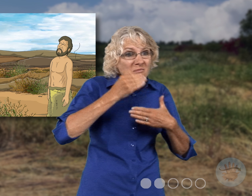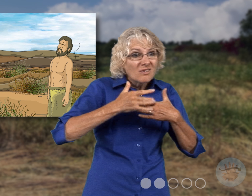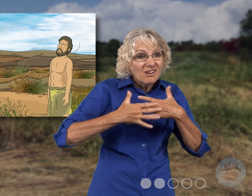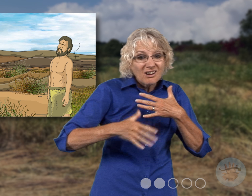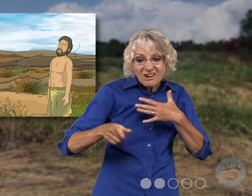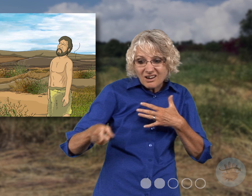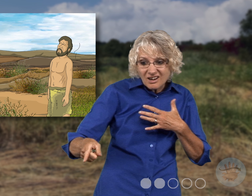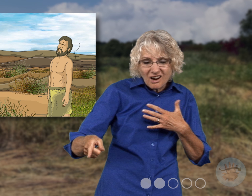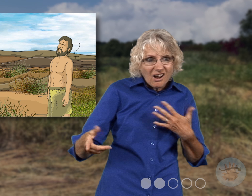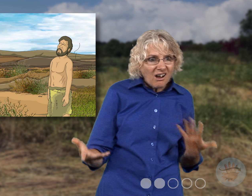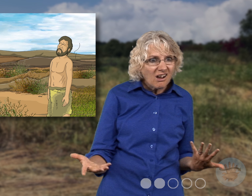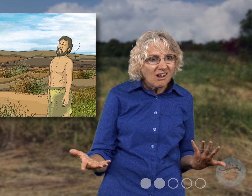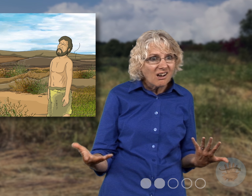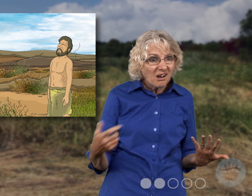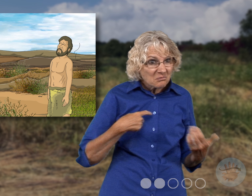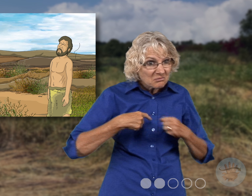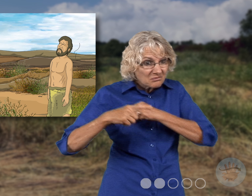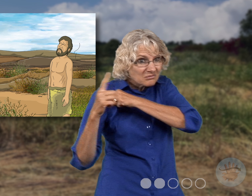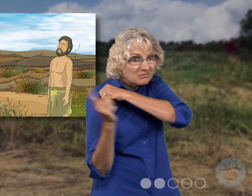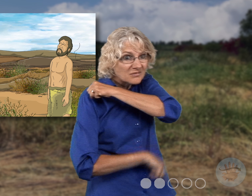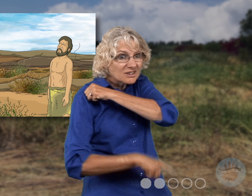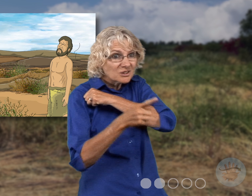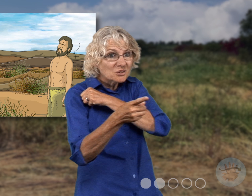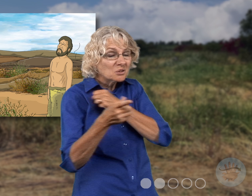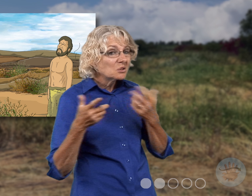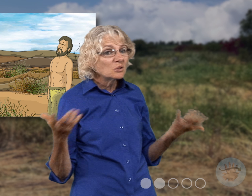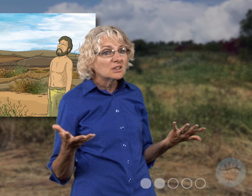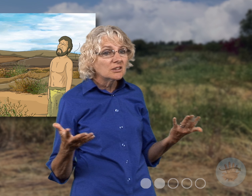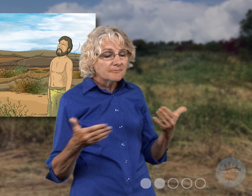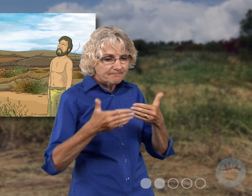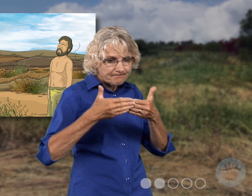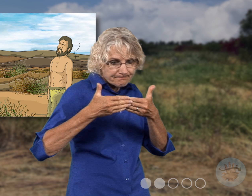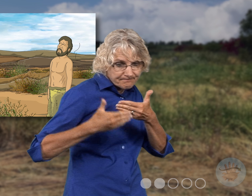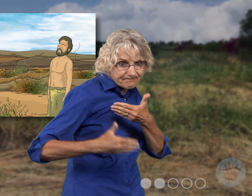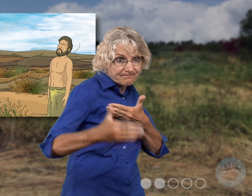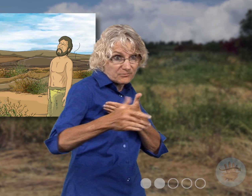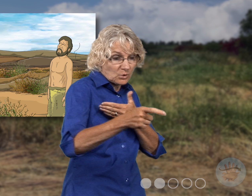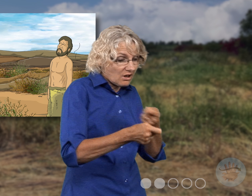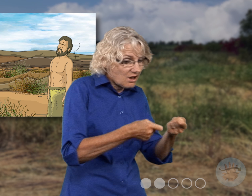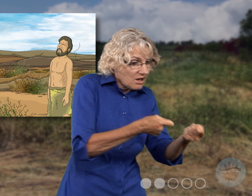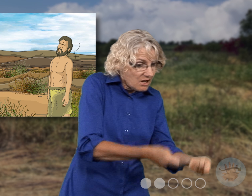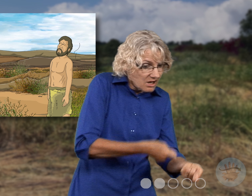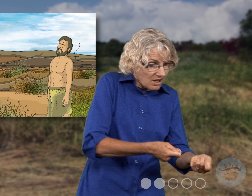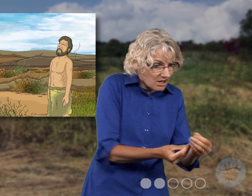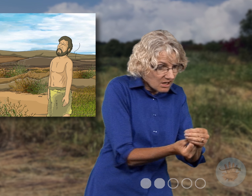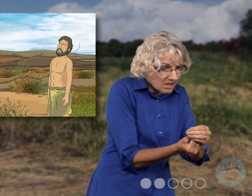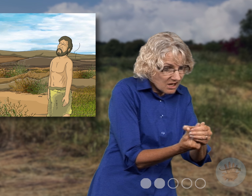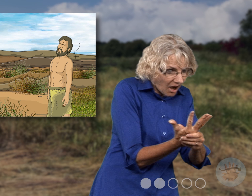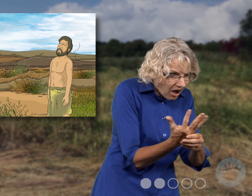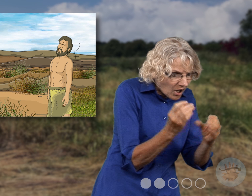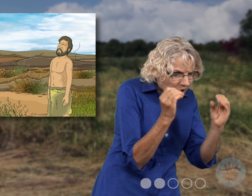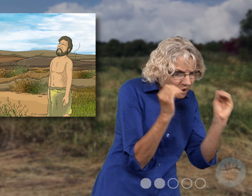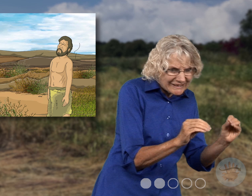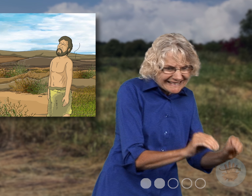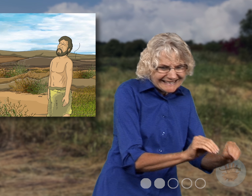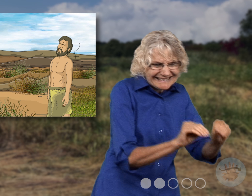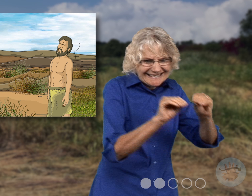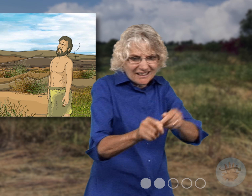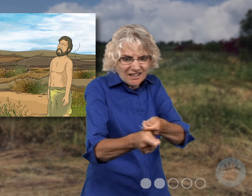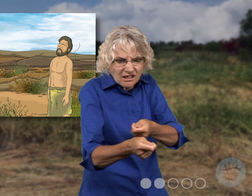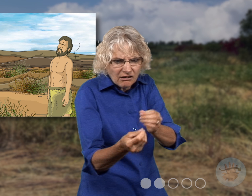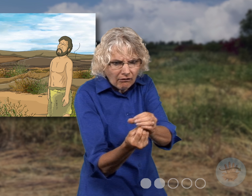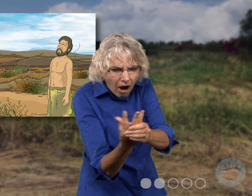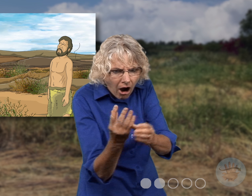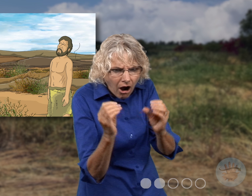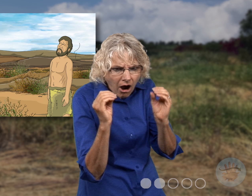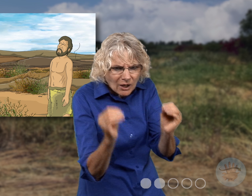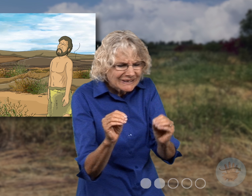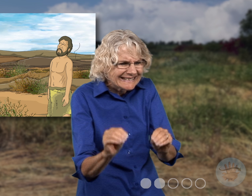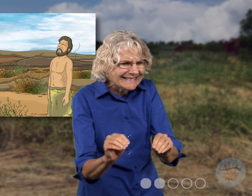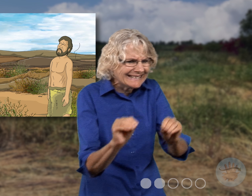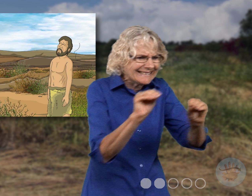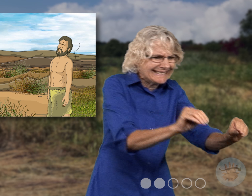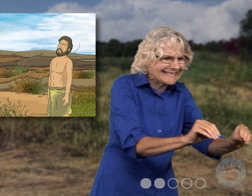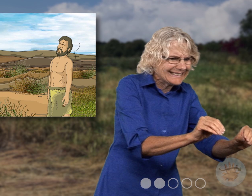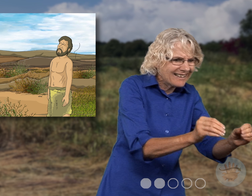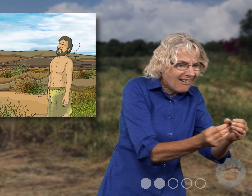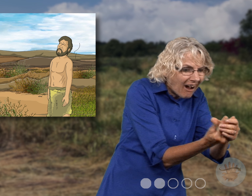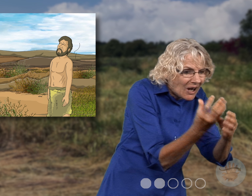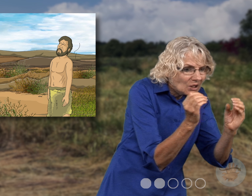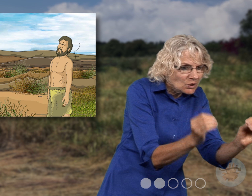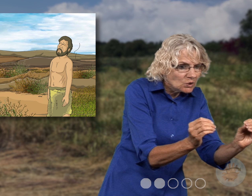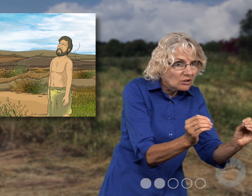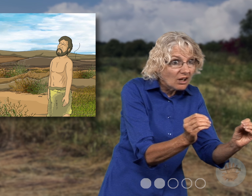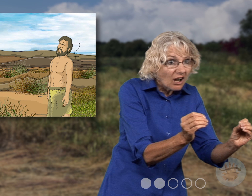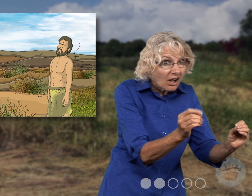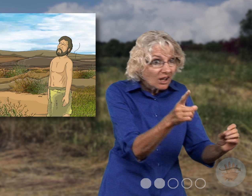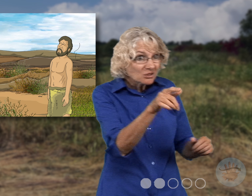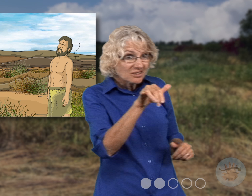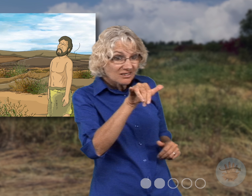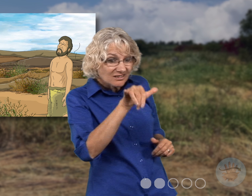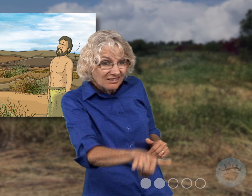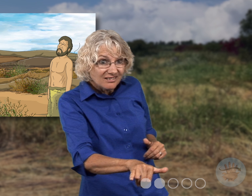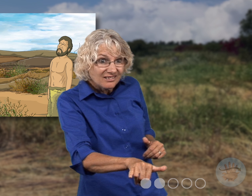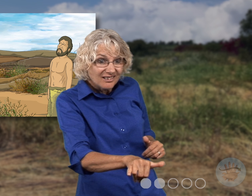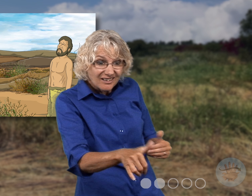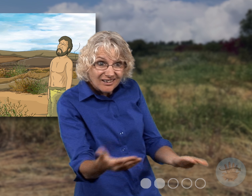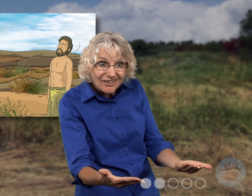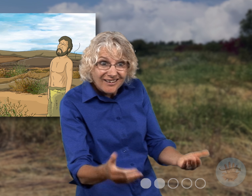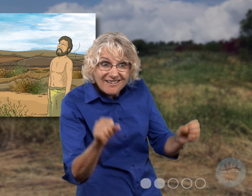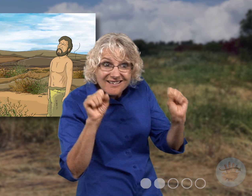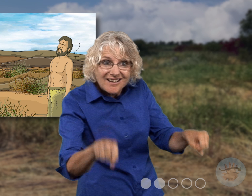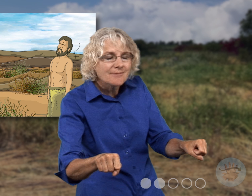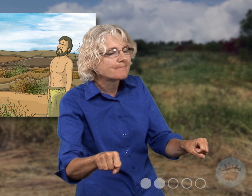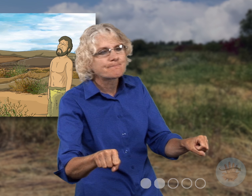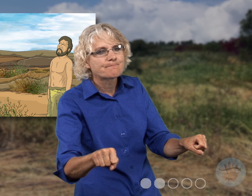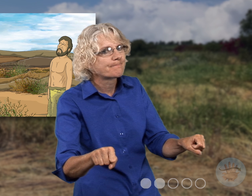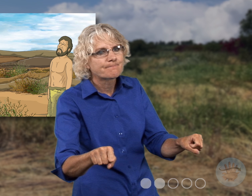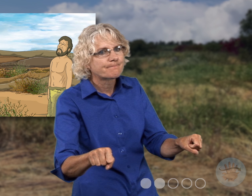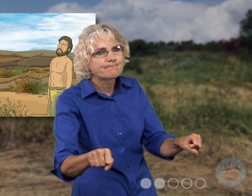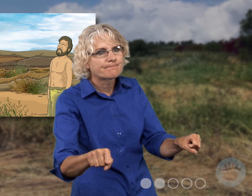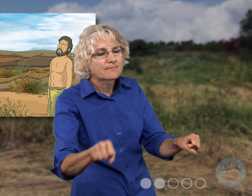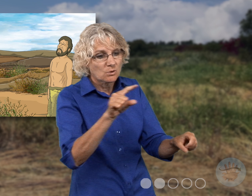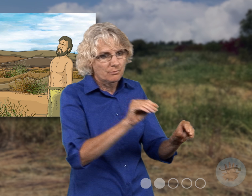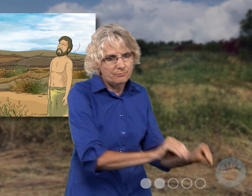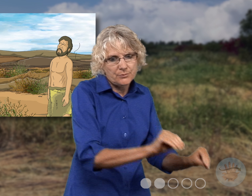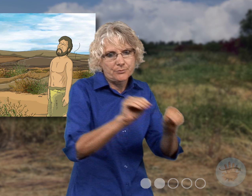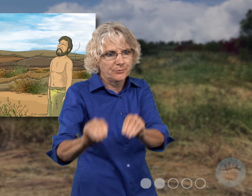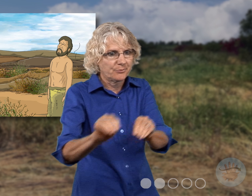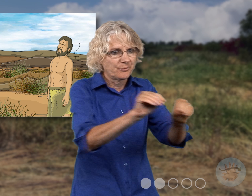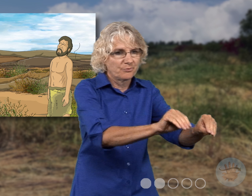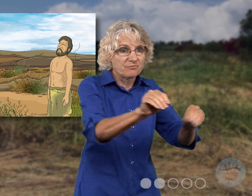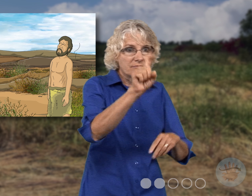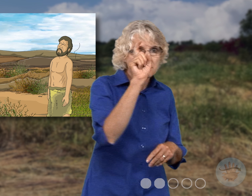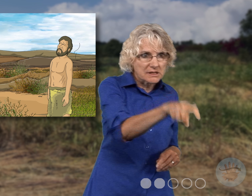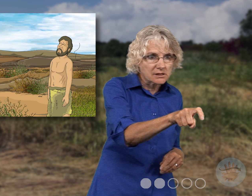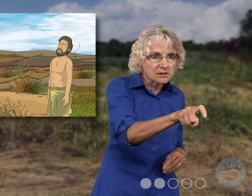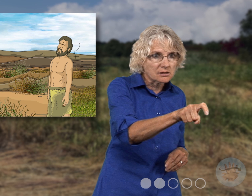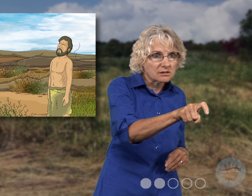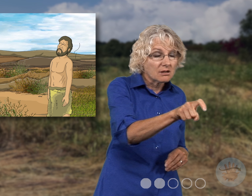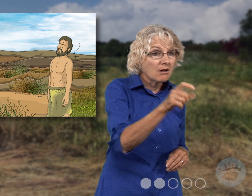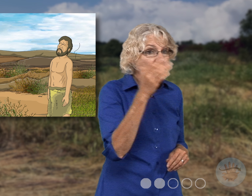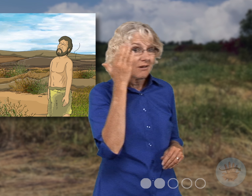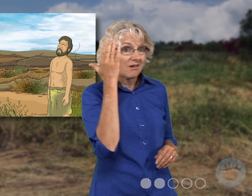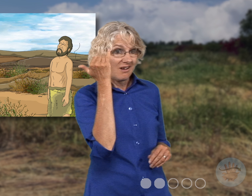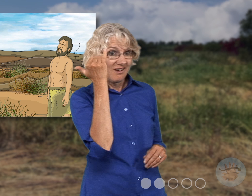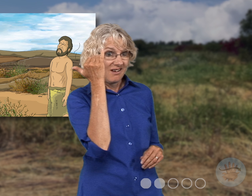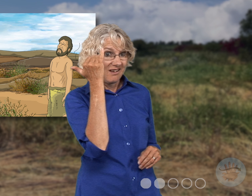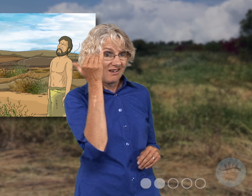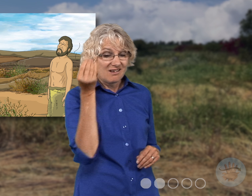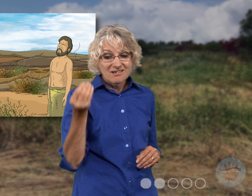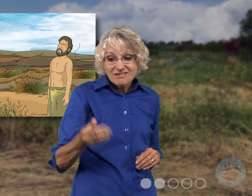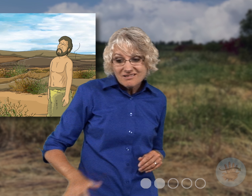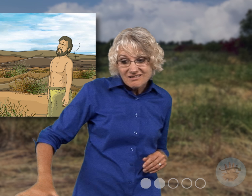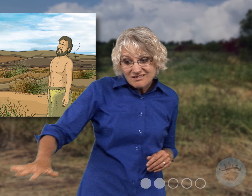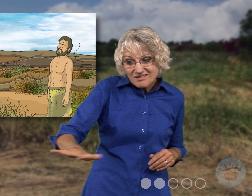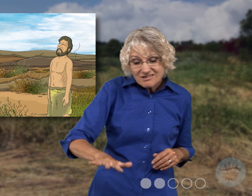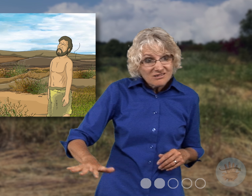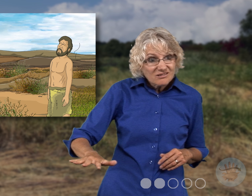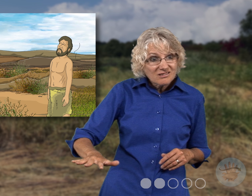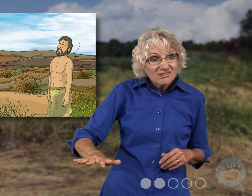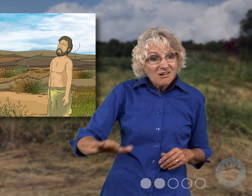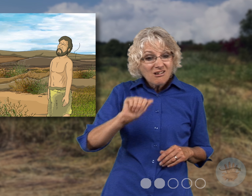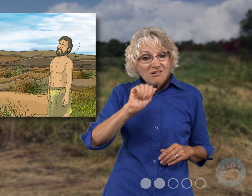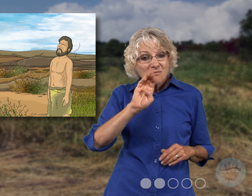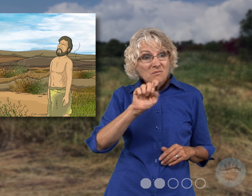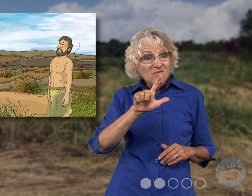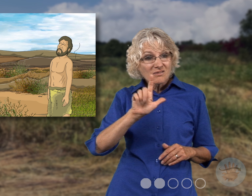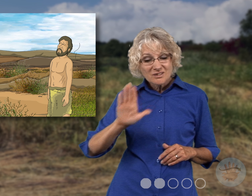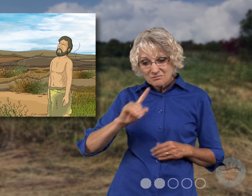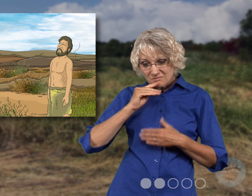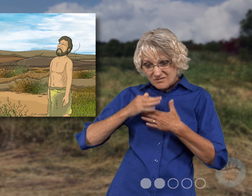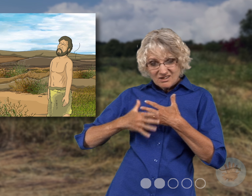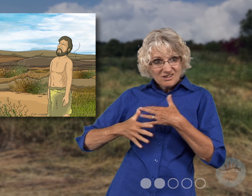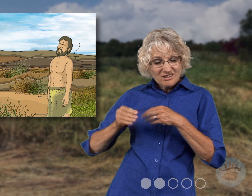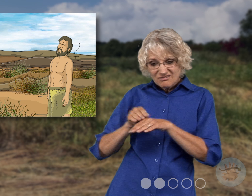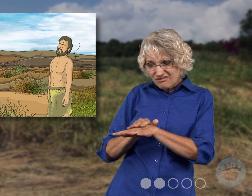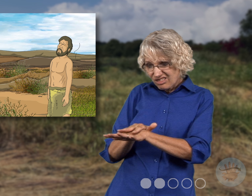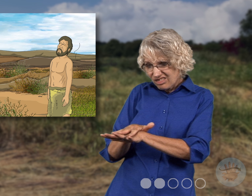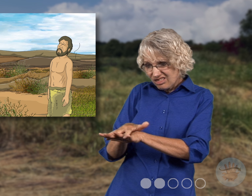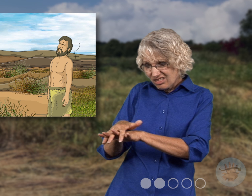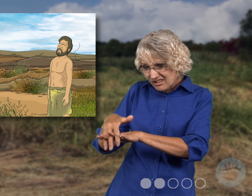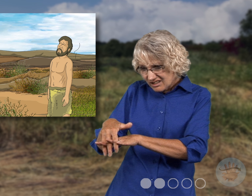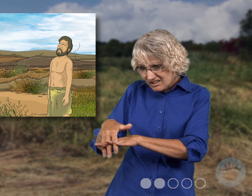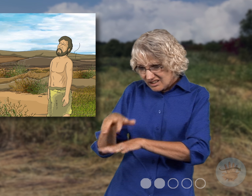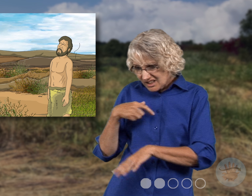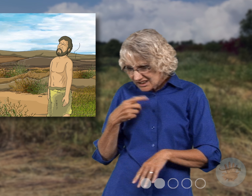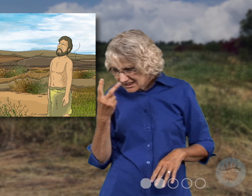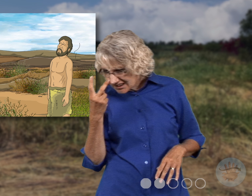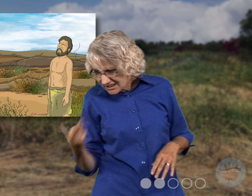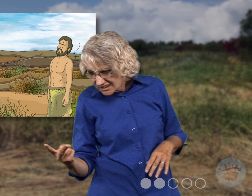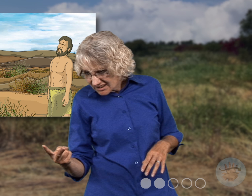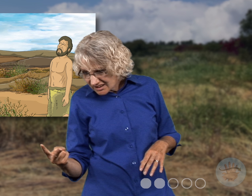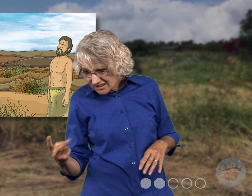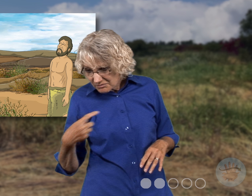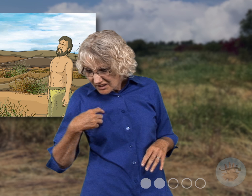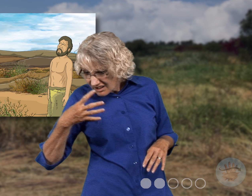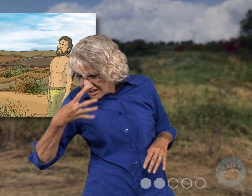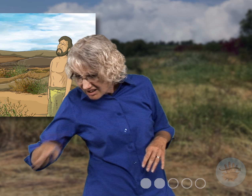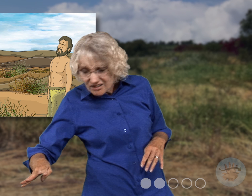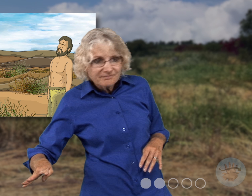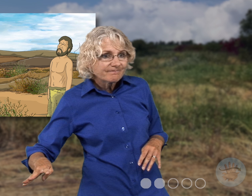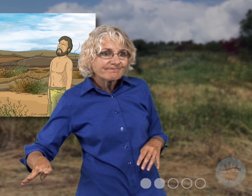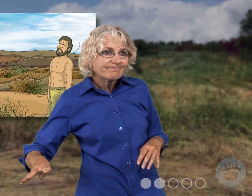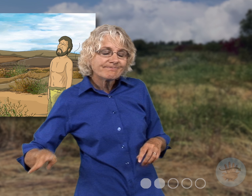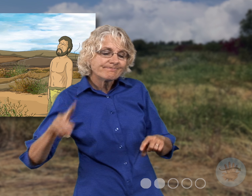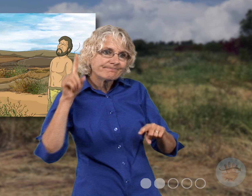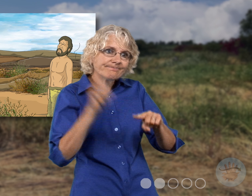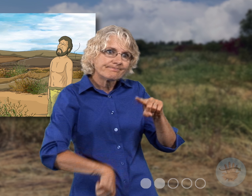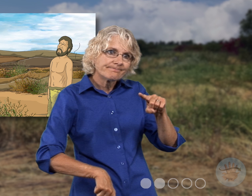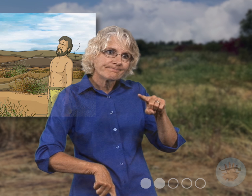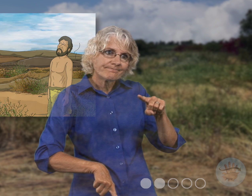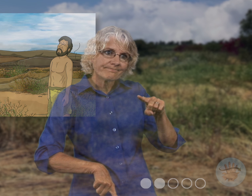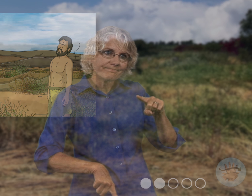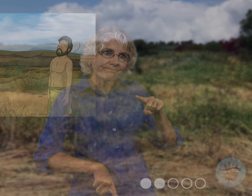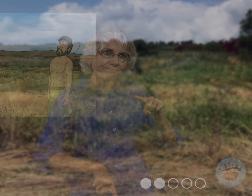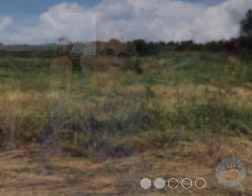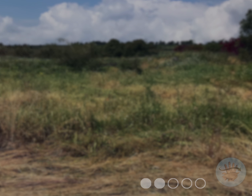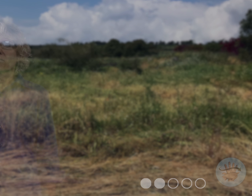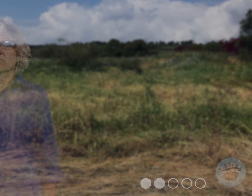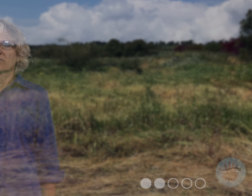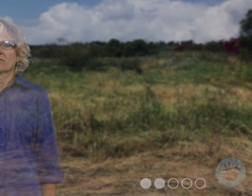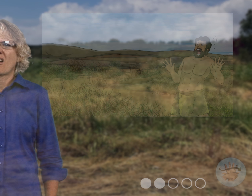Now you are cursed and banished from the ground, which has opened its mouth to receive your brother’s blood from your hand. When you till the ground, it will no longer yield its produce to you.